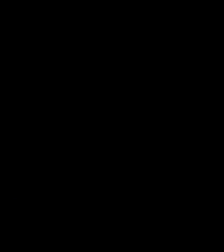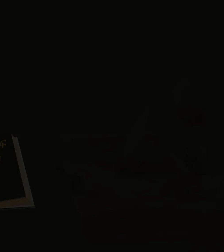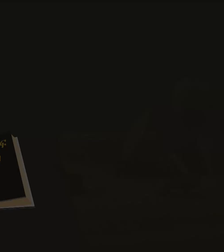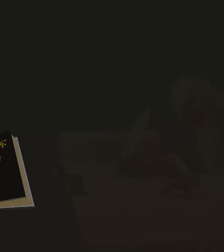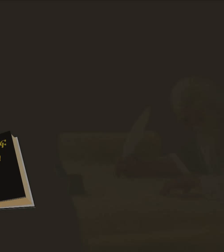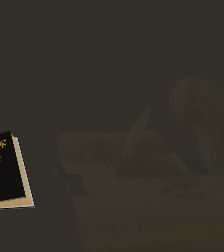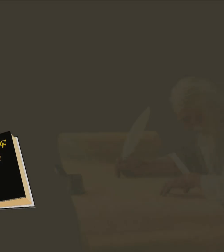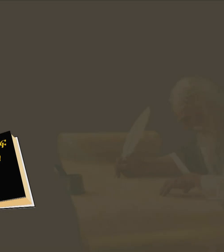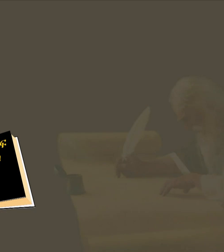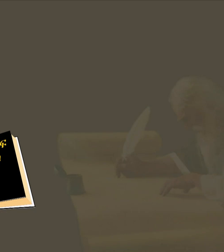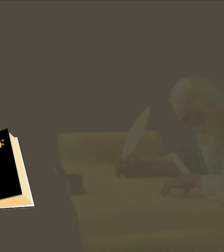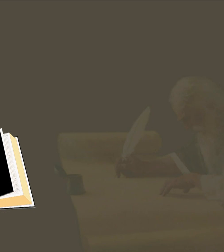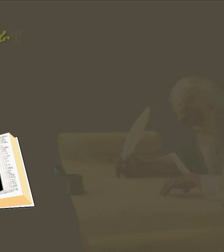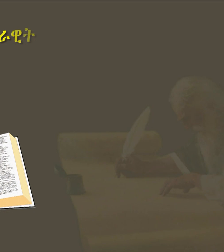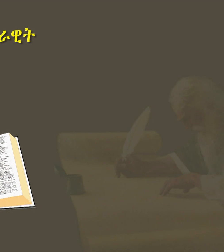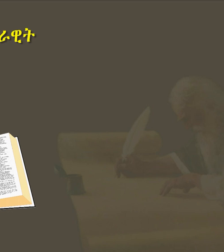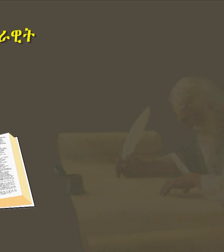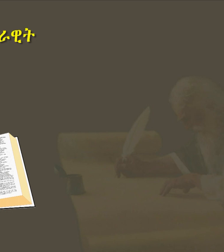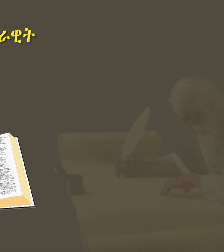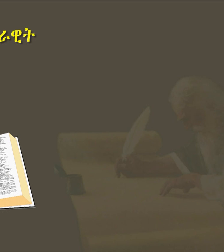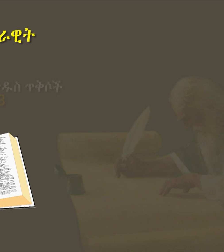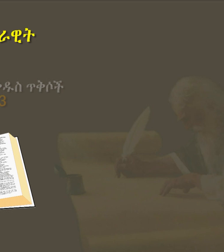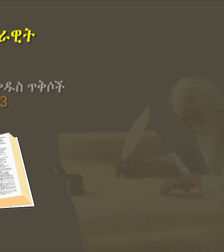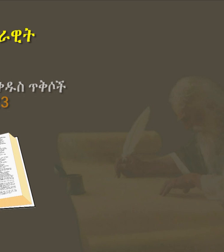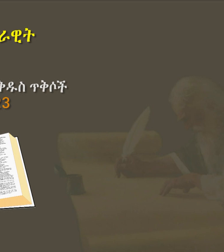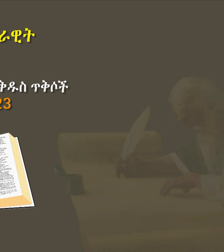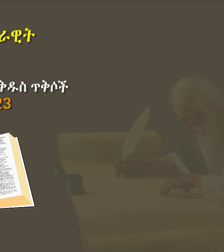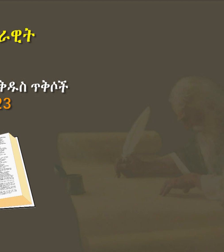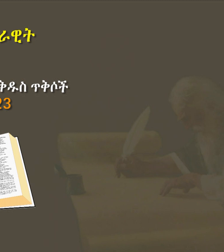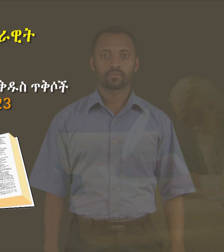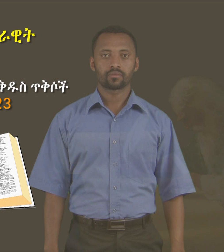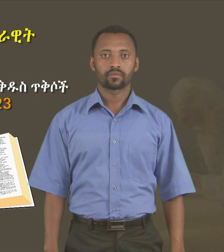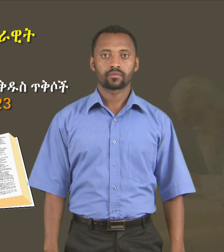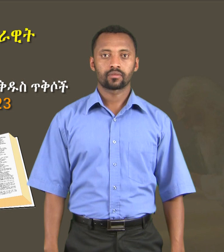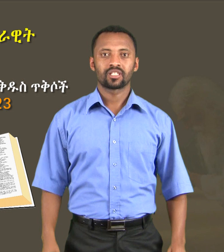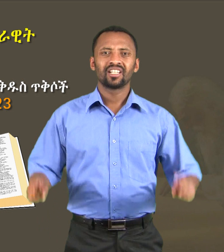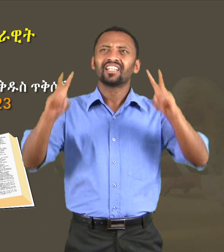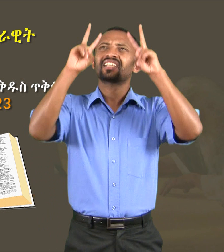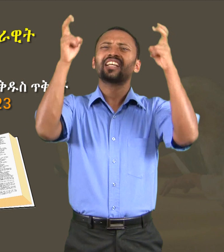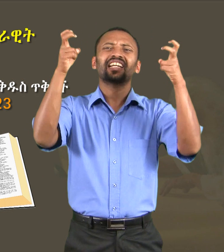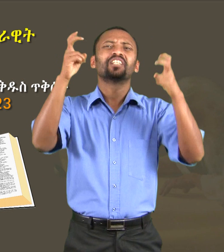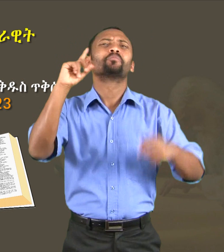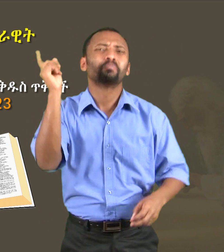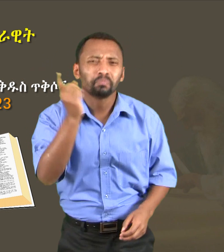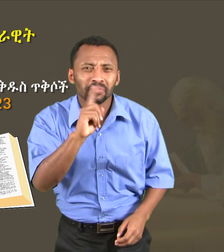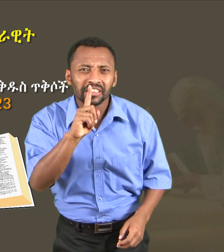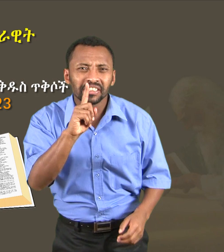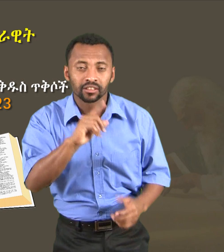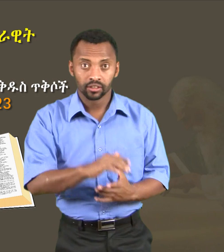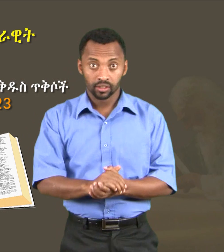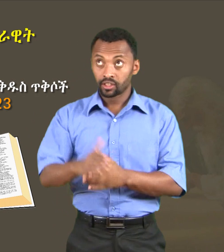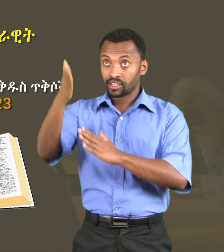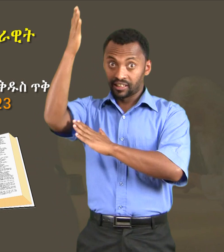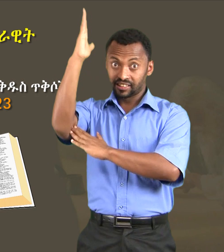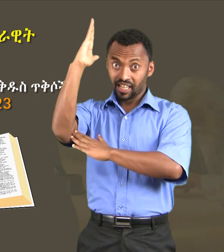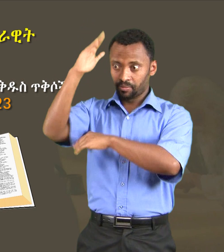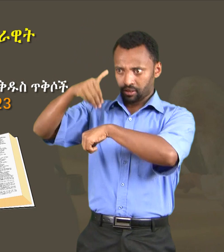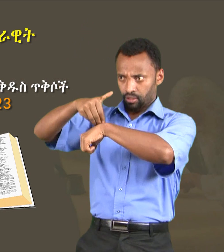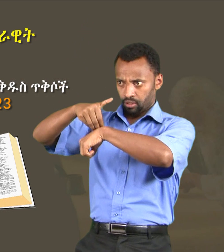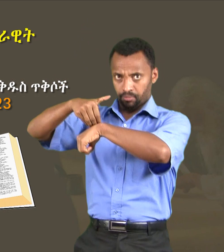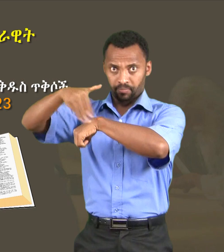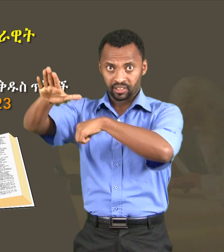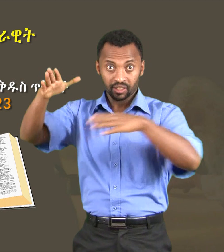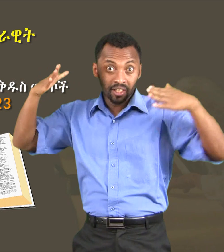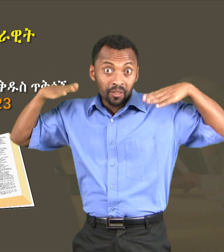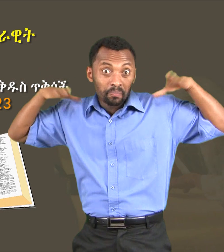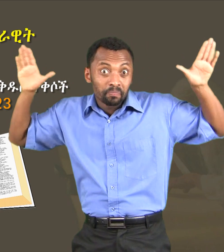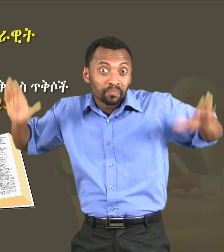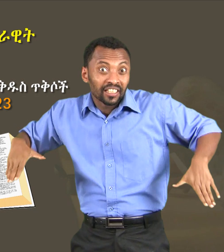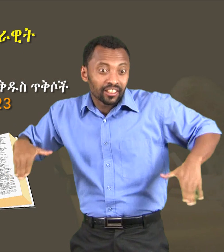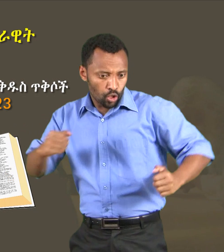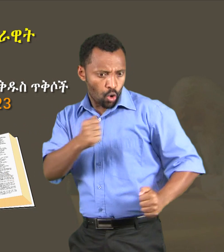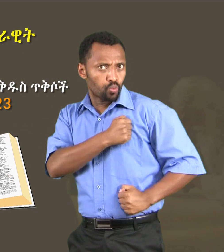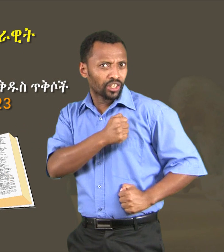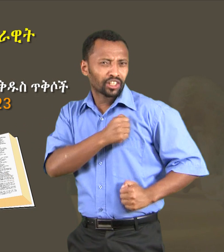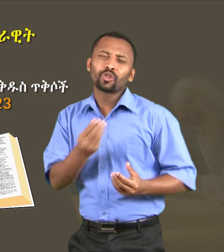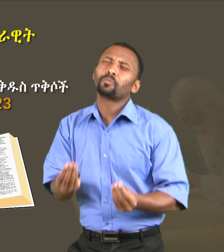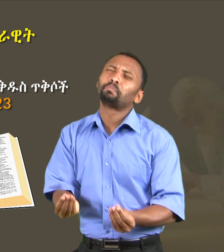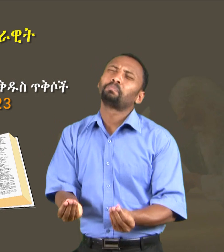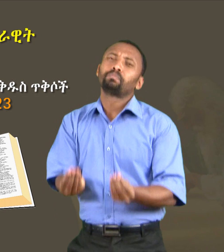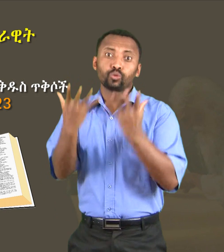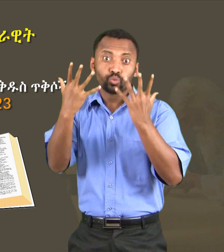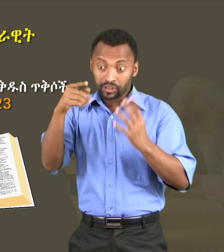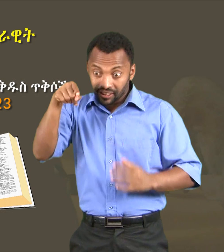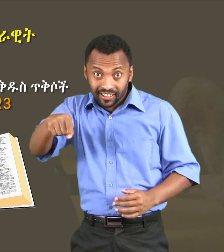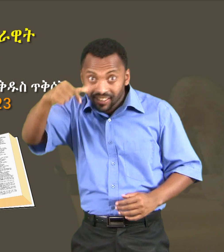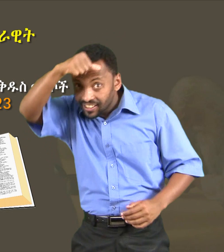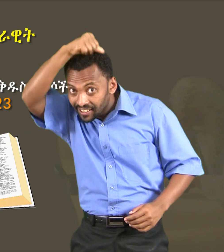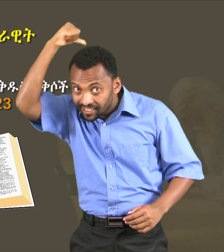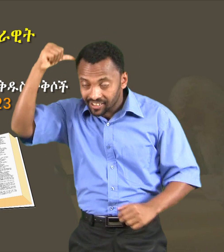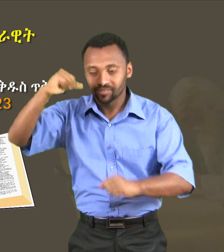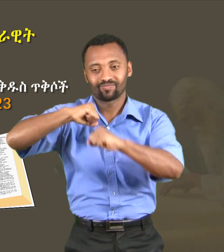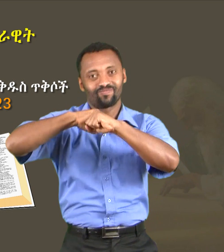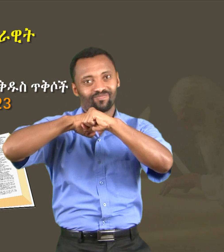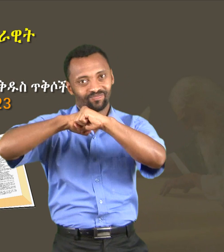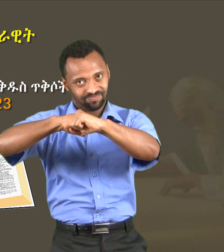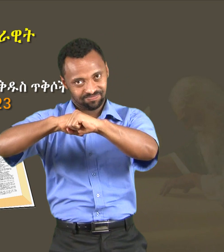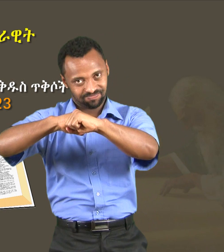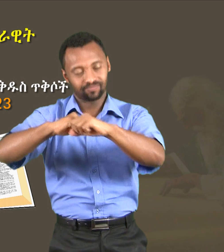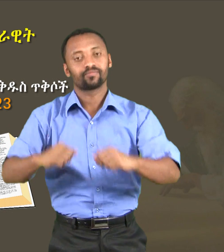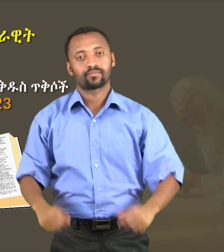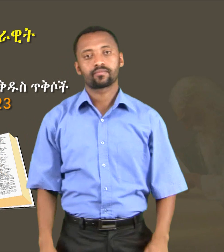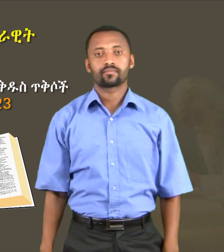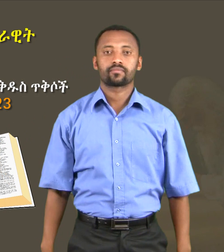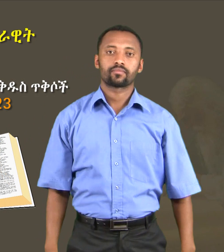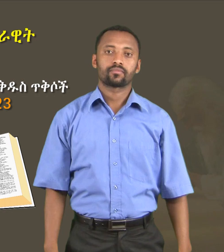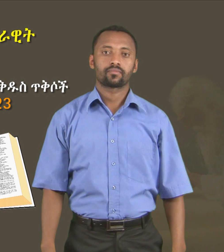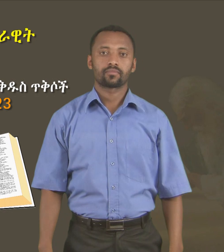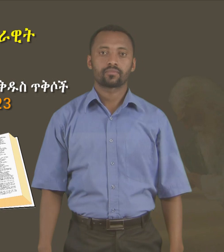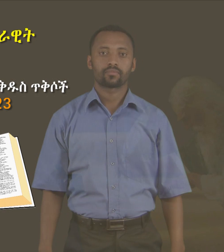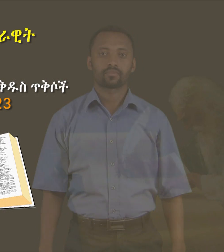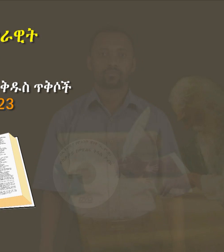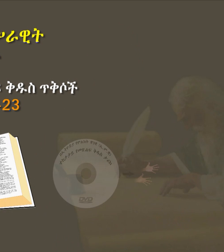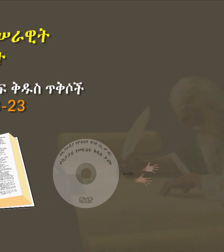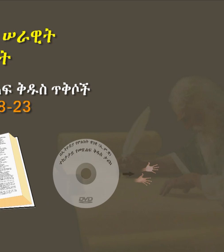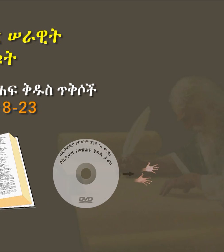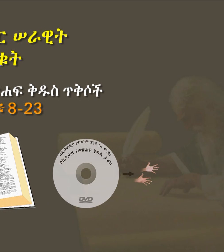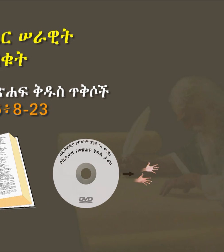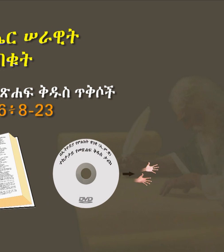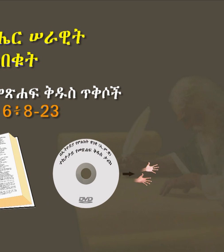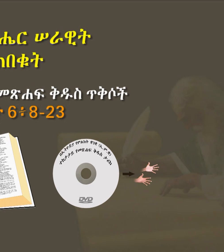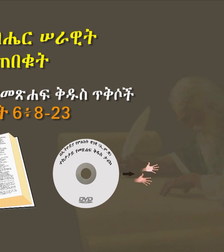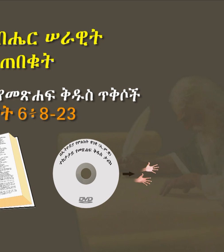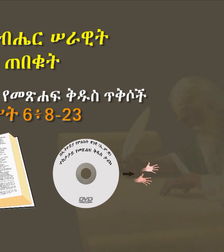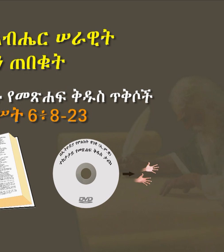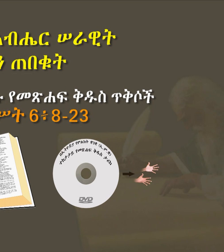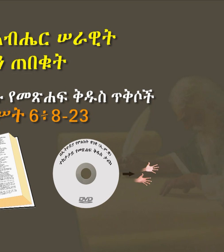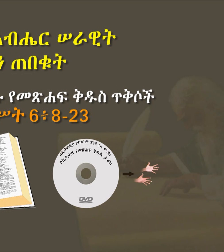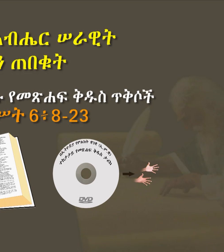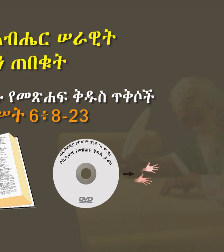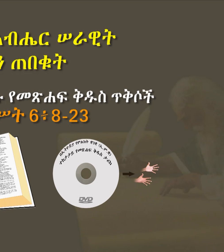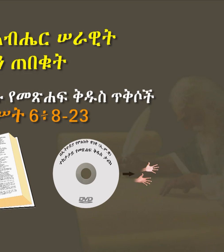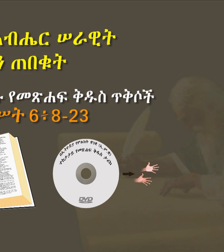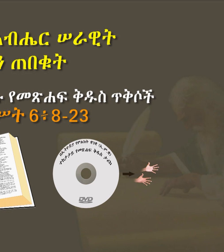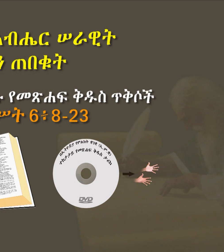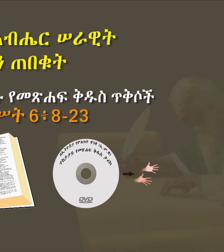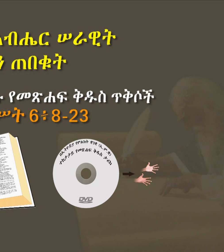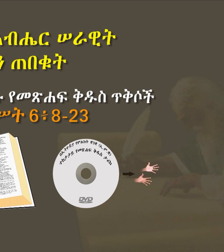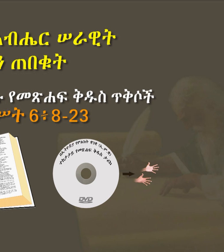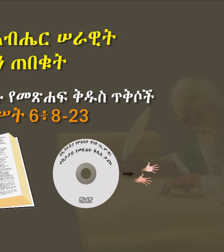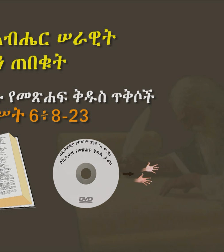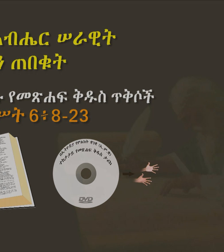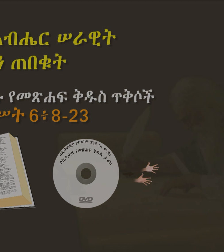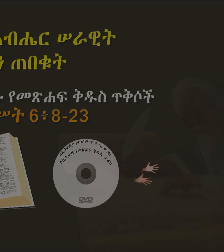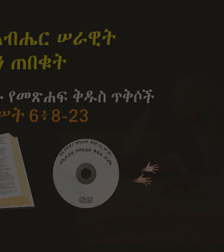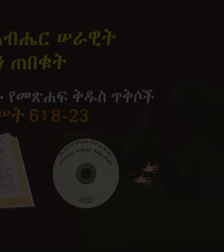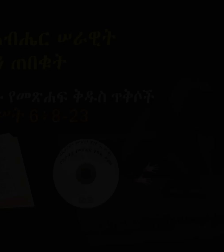God's angelic army protects Elisha